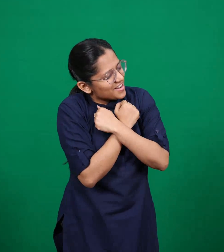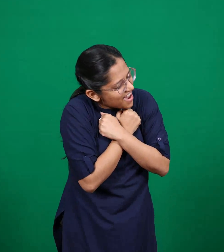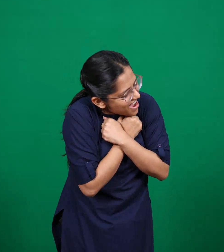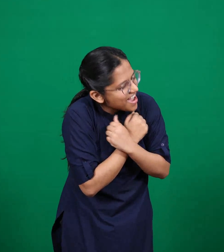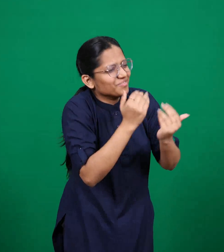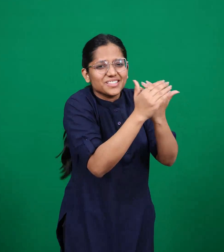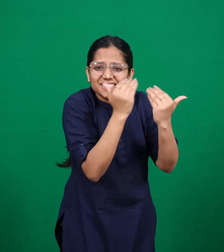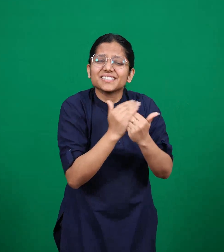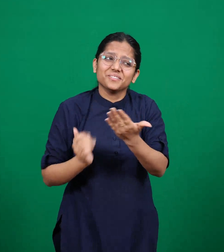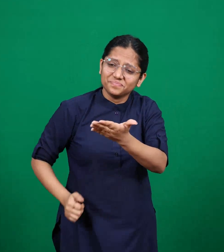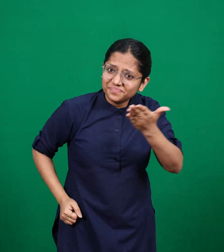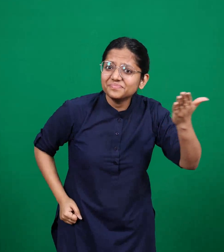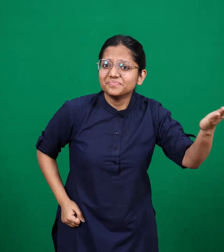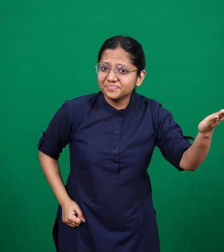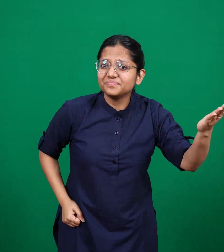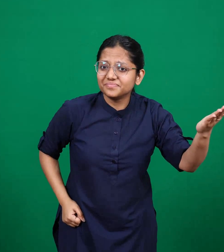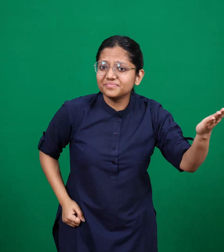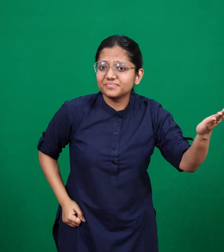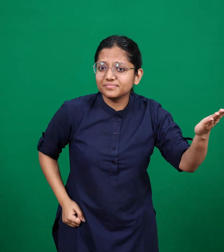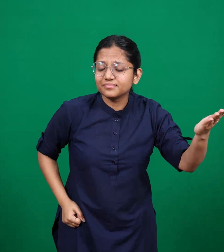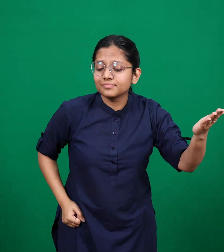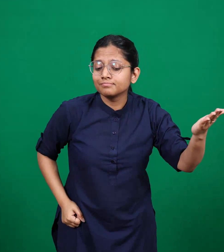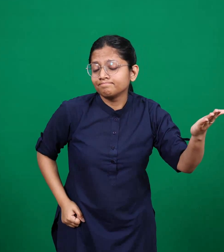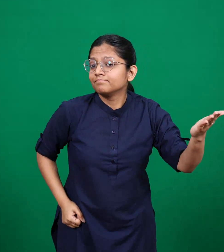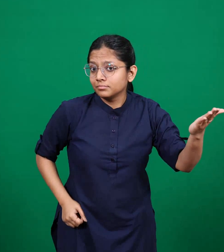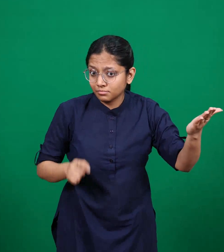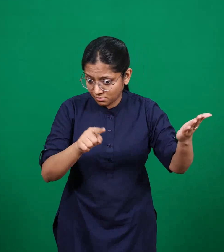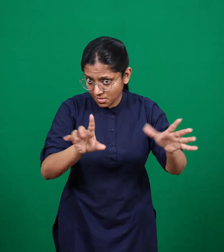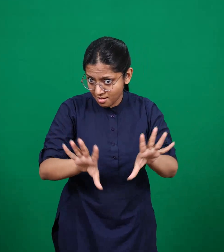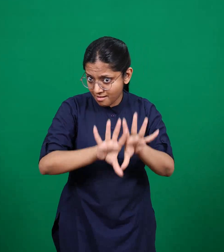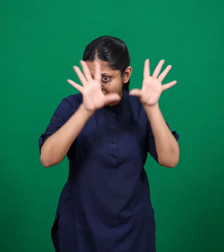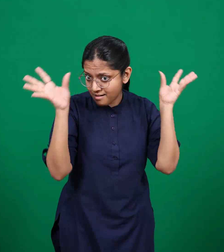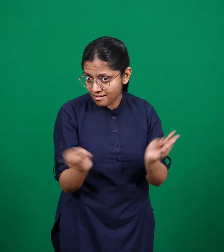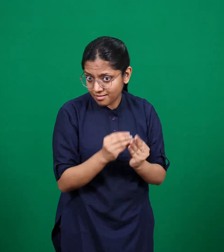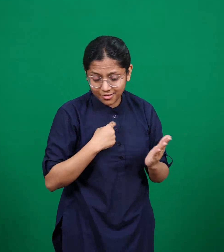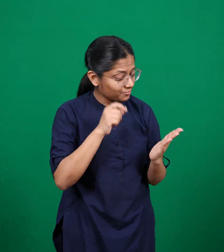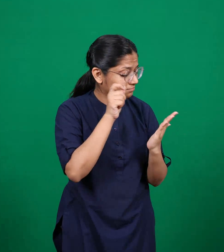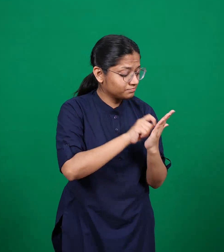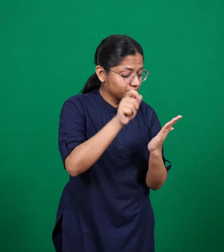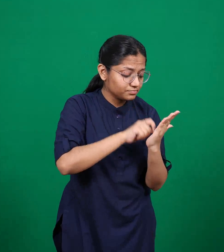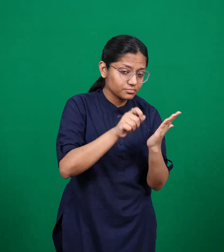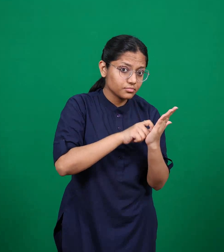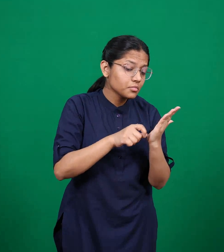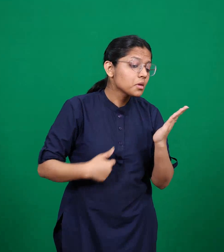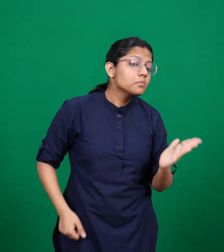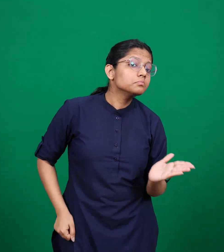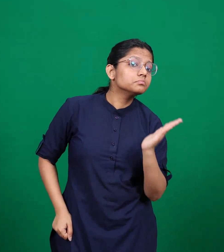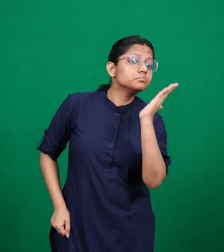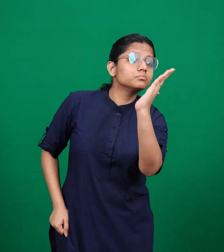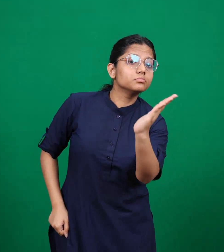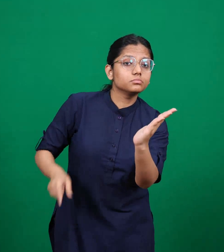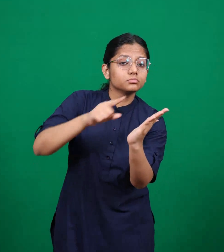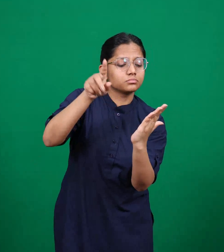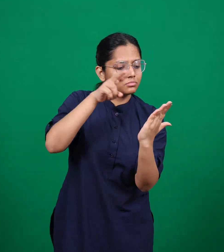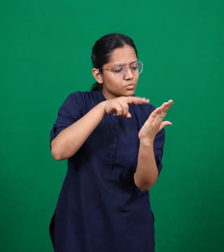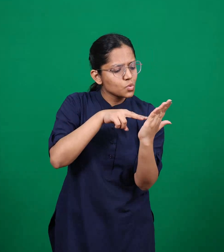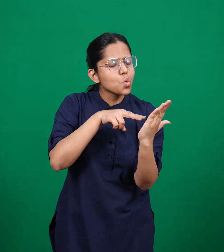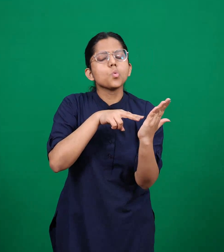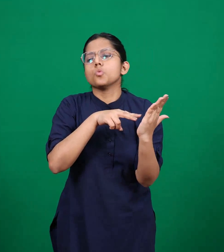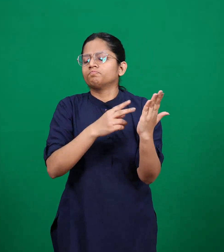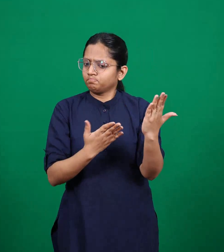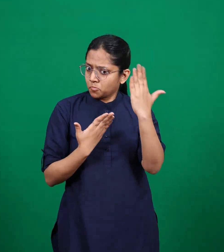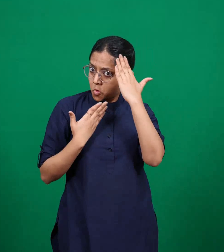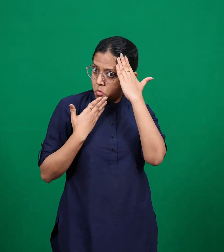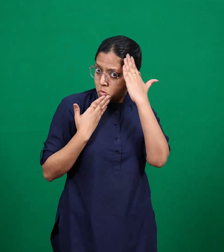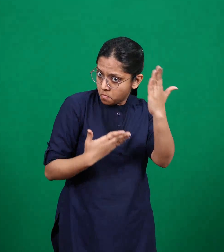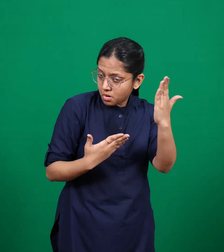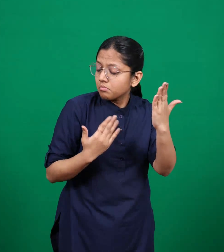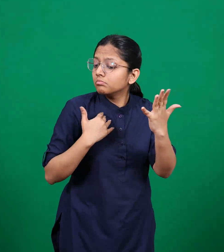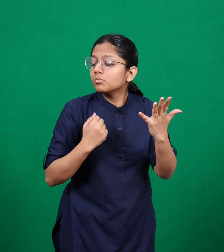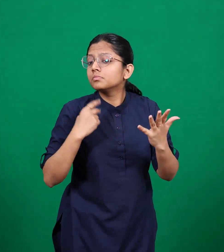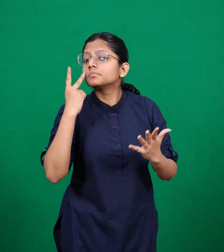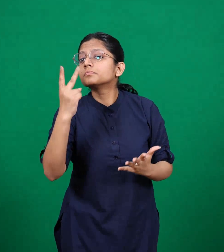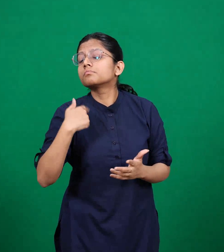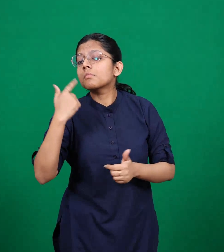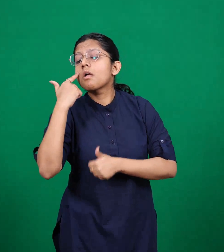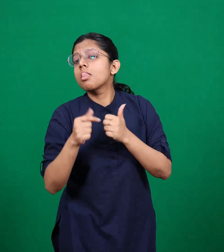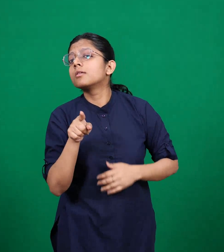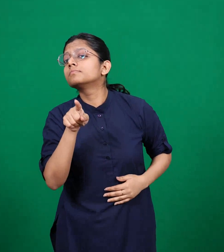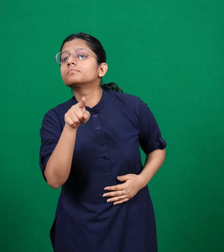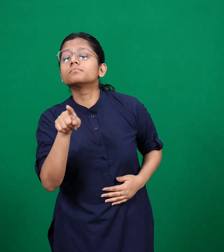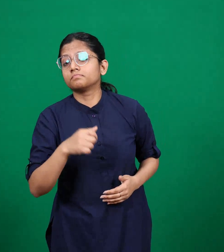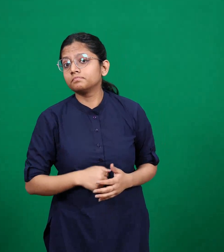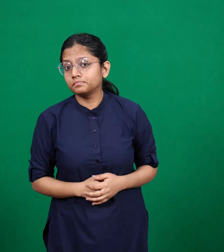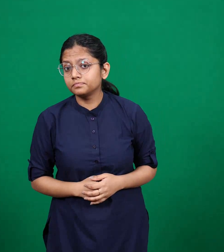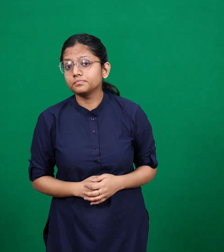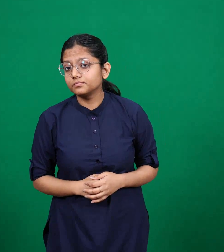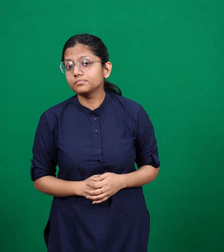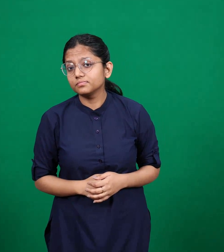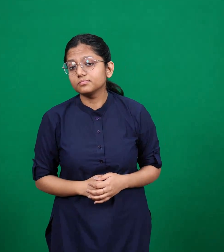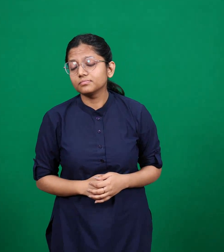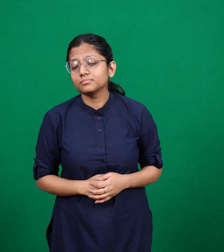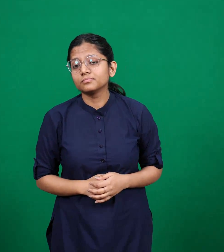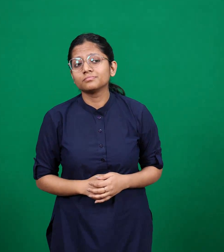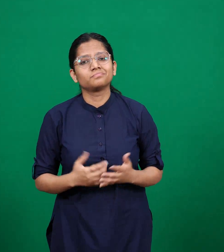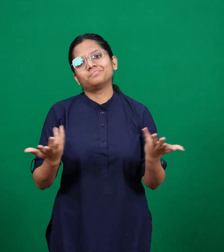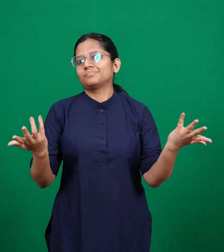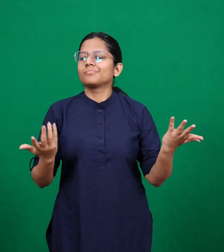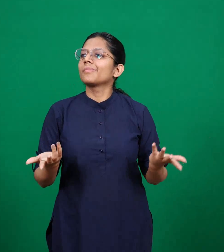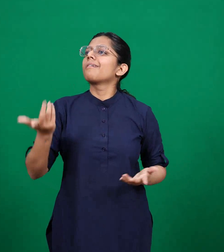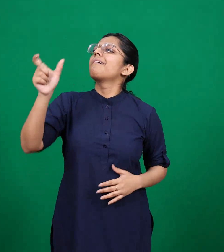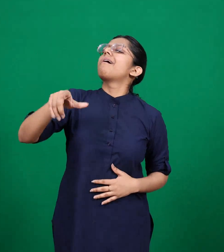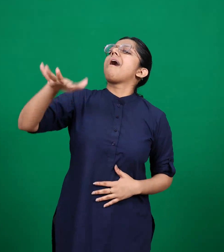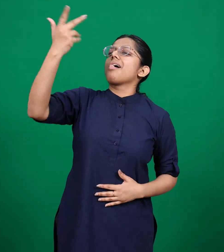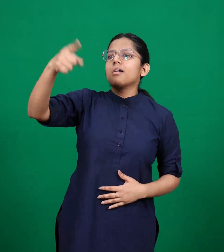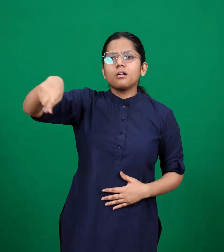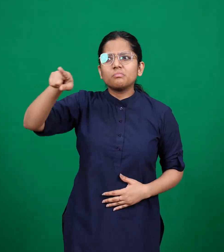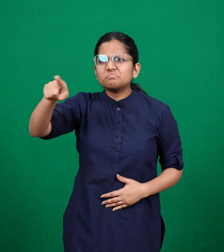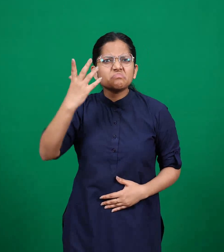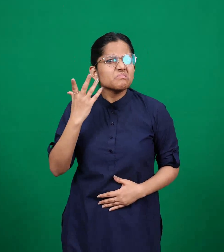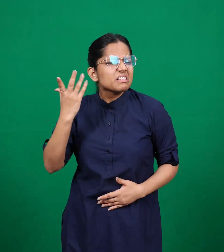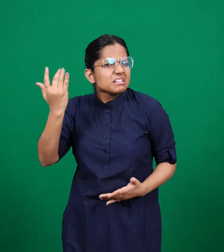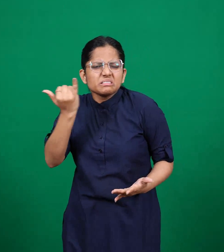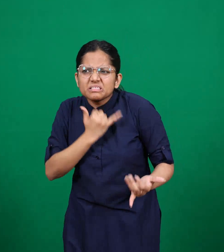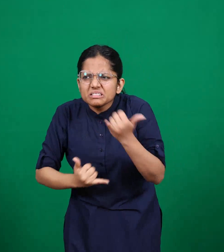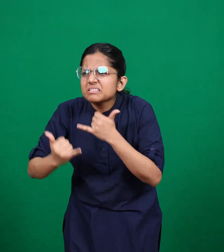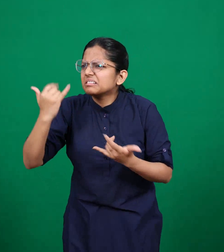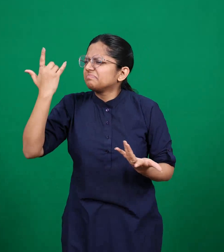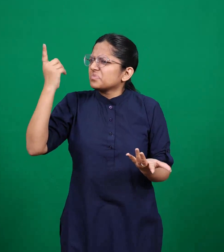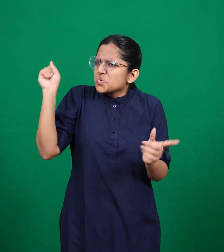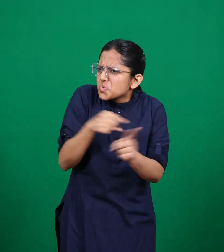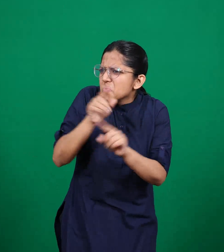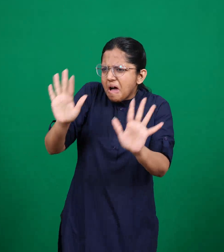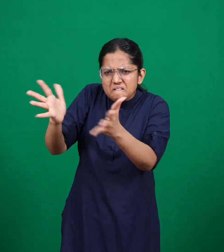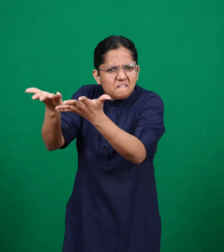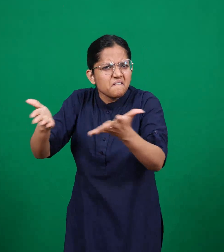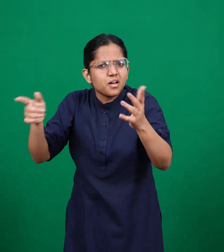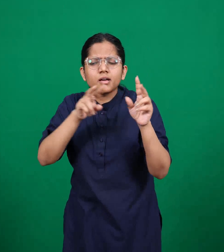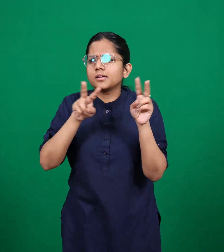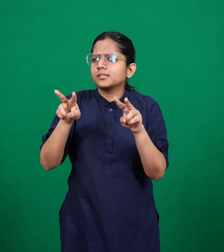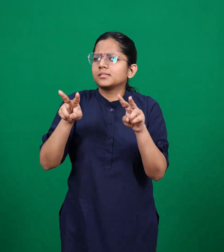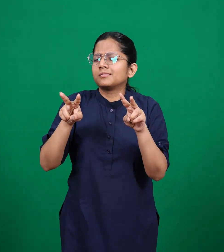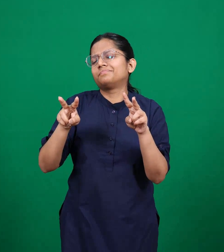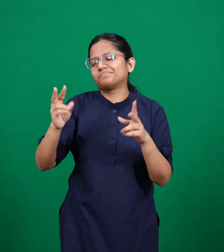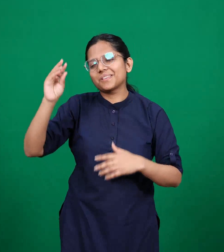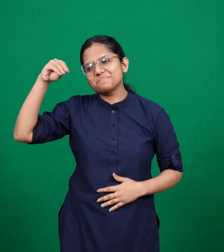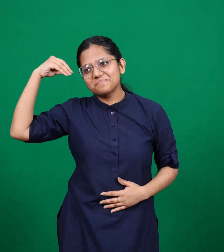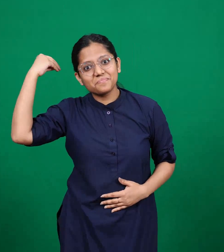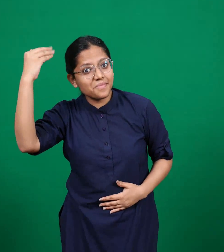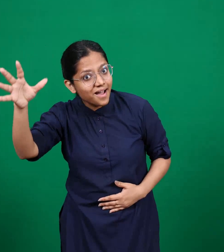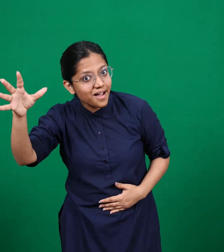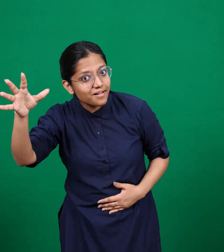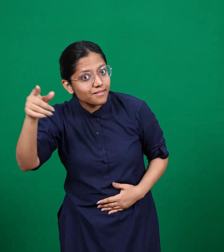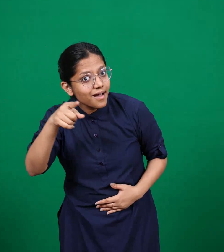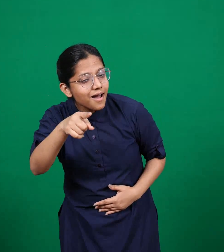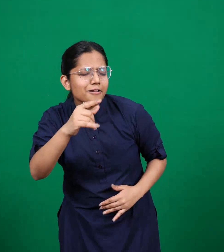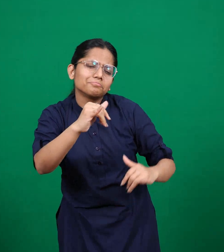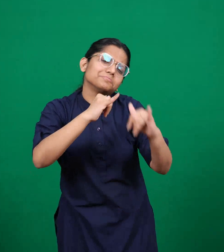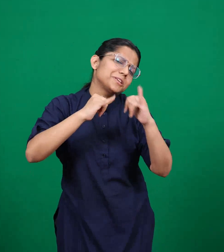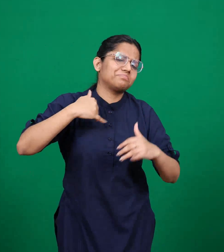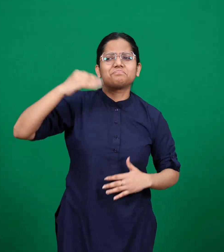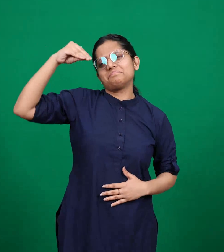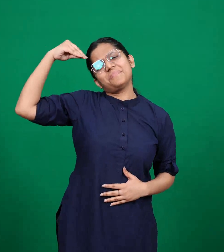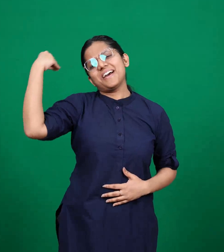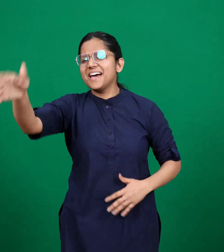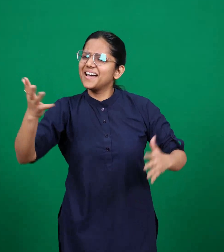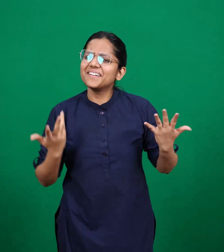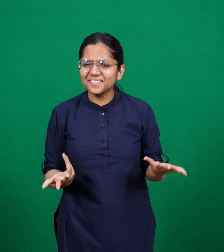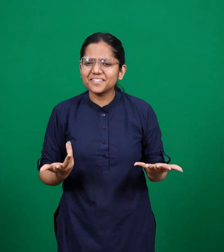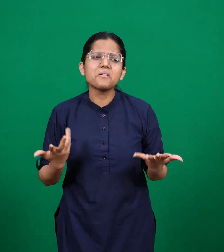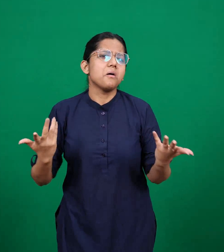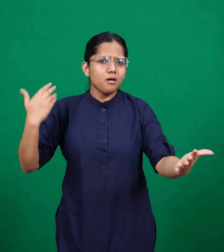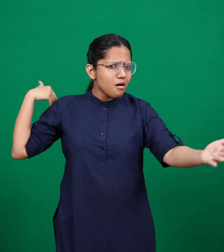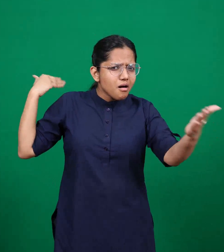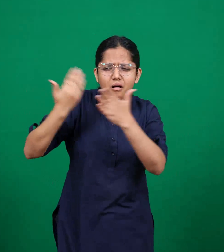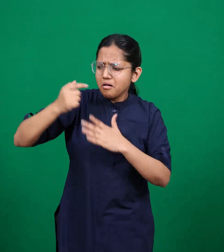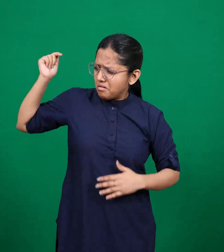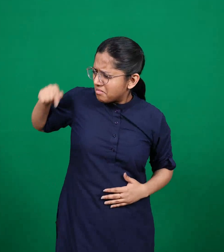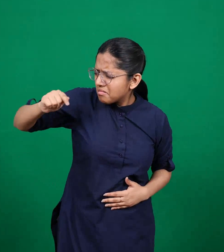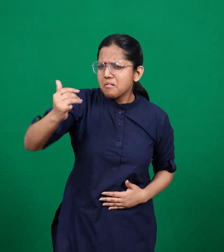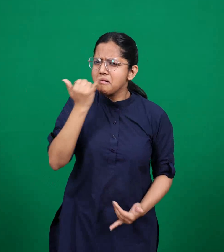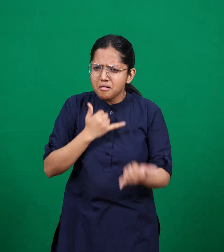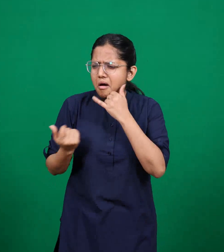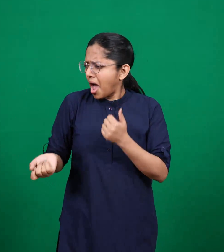My purpose in writing you was to see if you would stand the test and be obedient in everything.